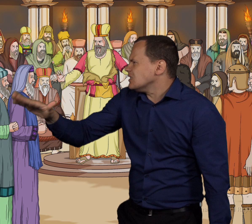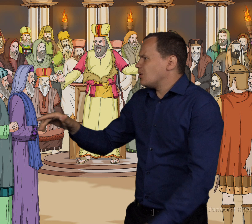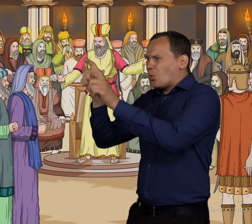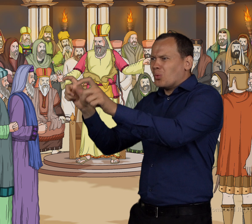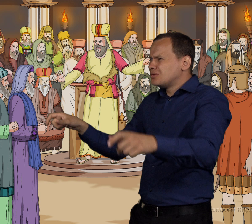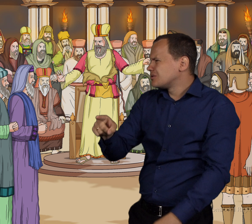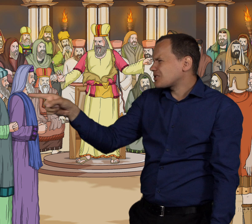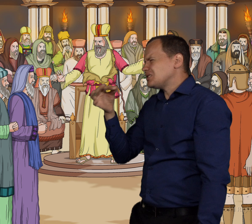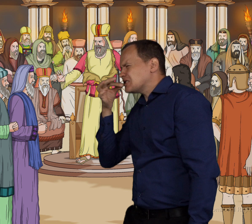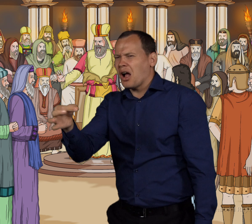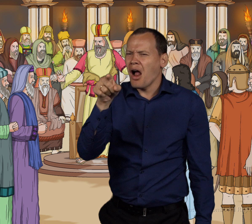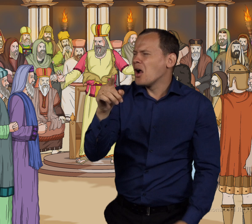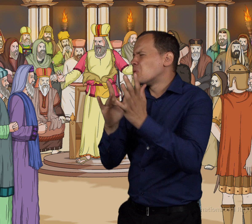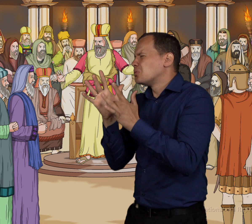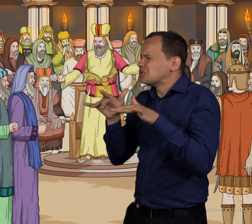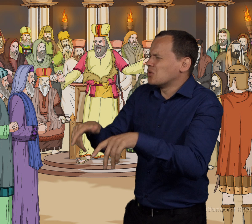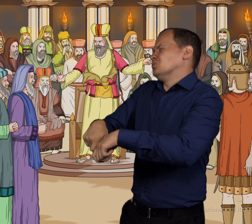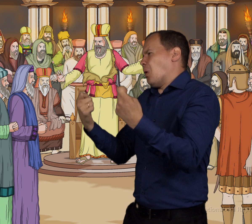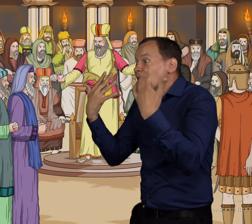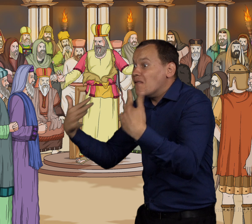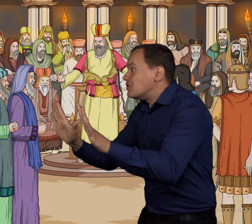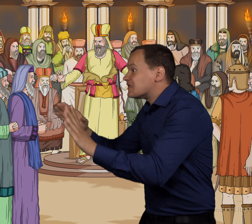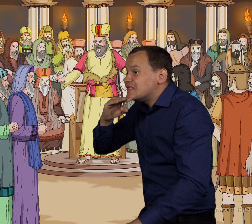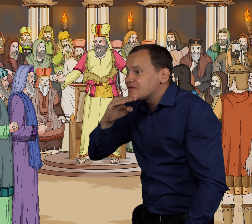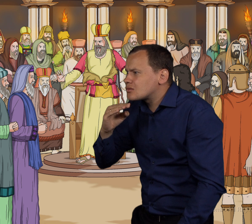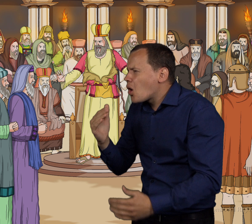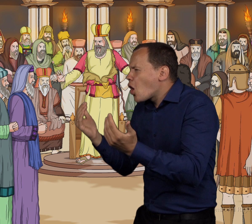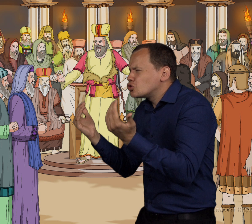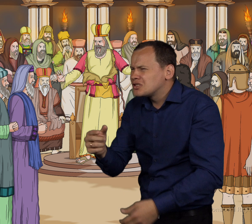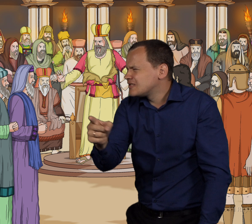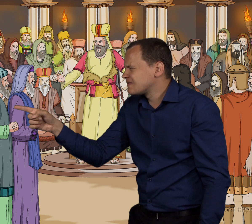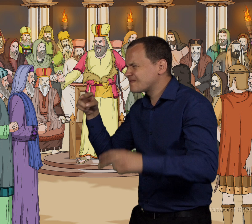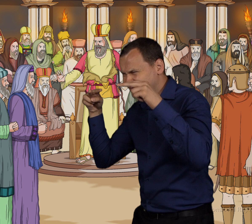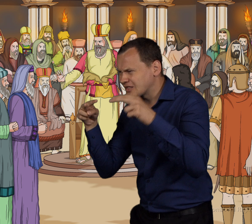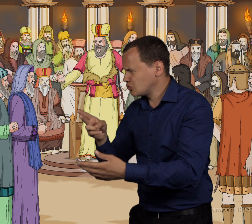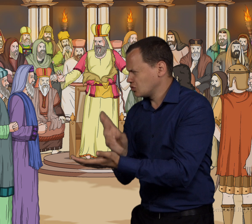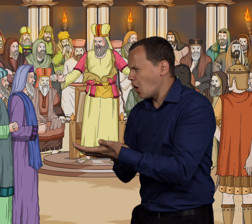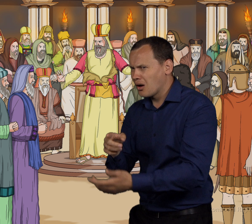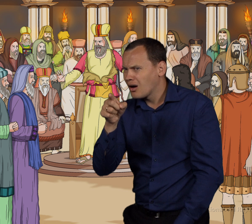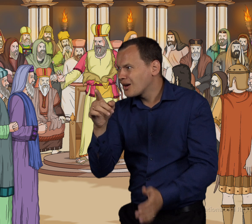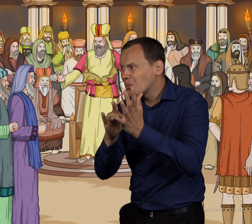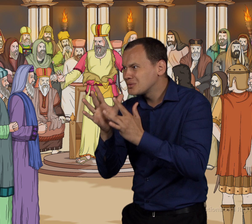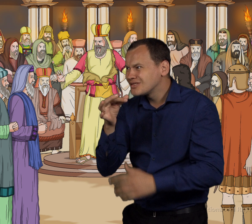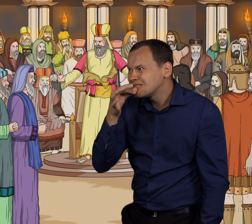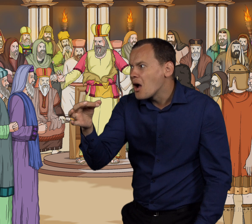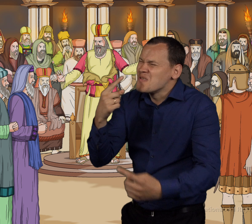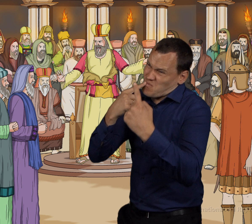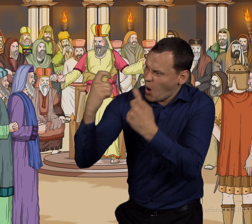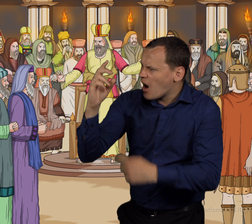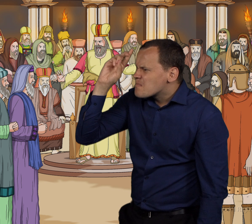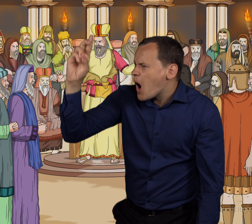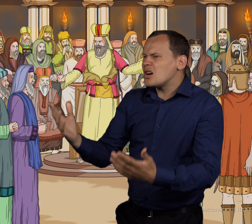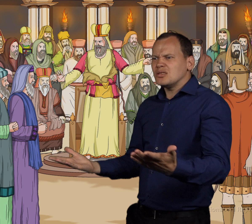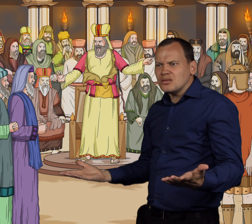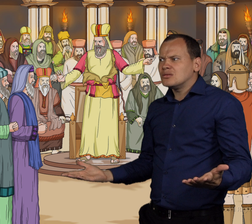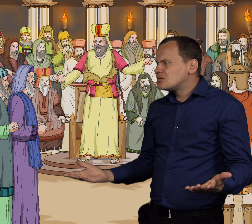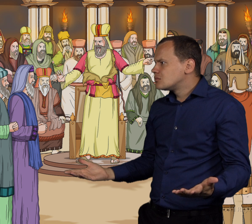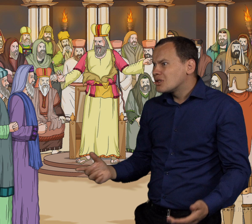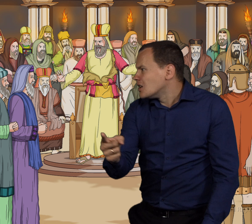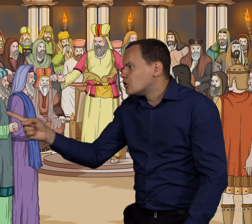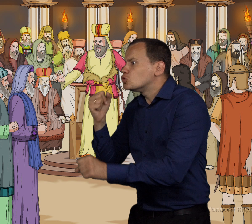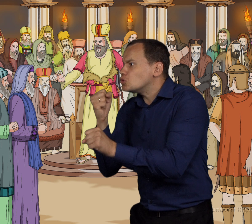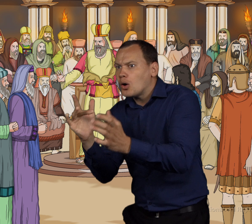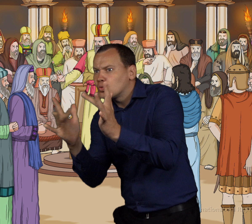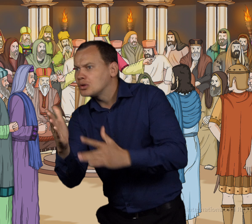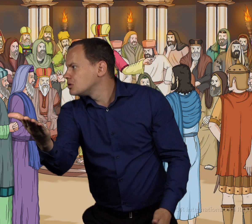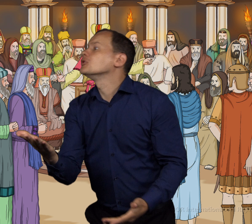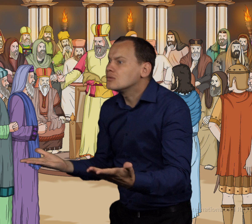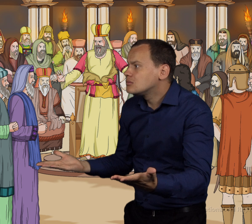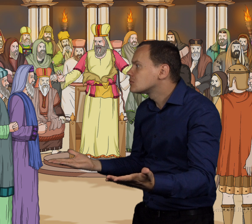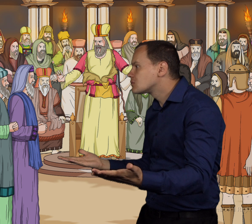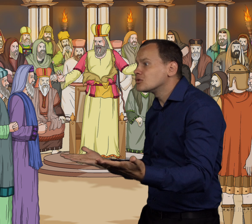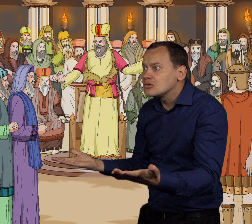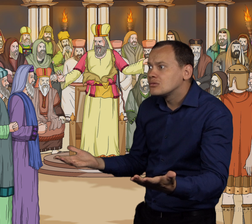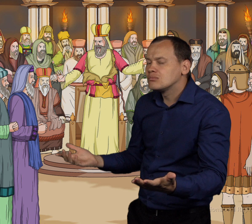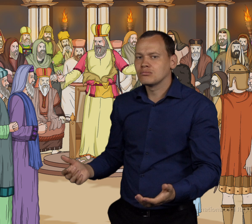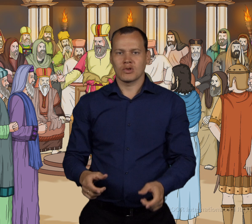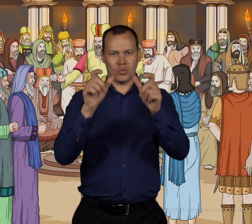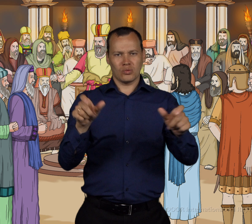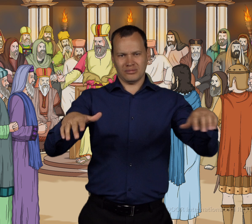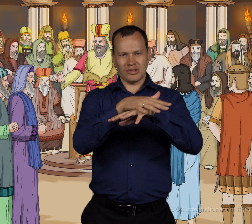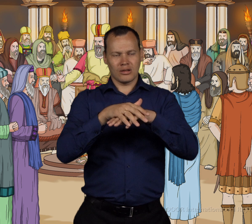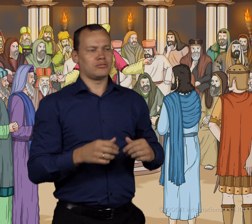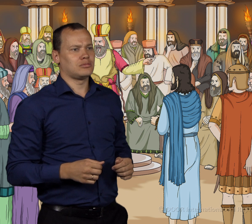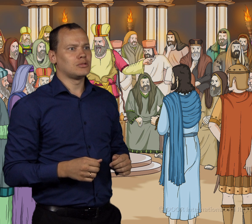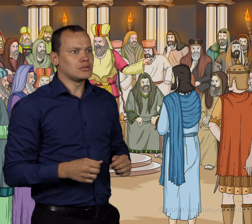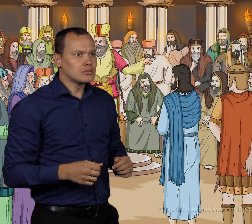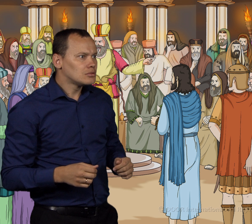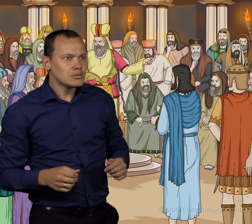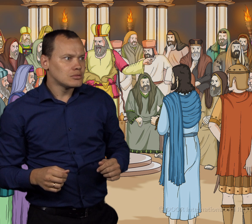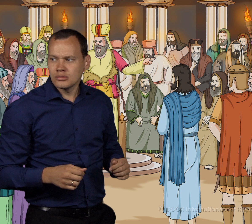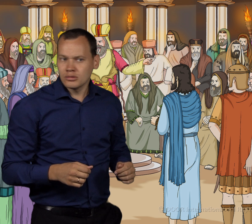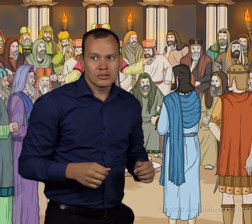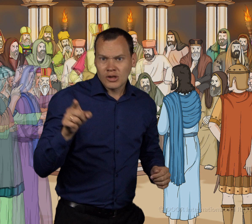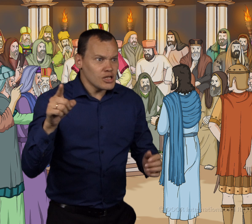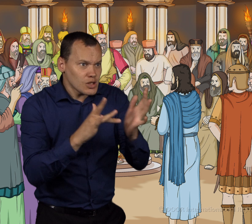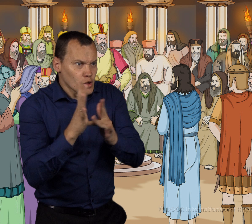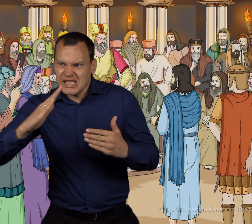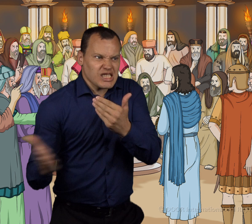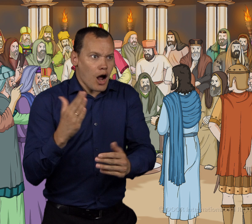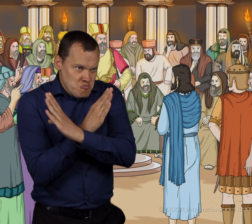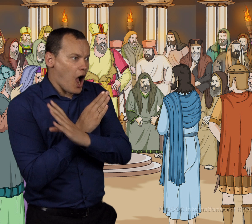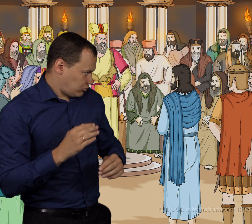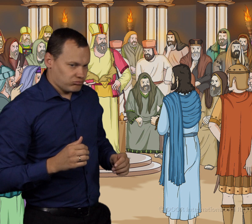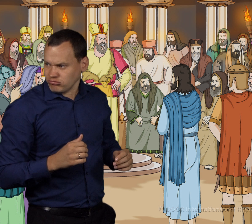Why do we need any more witnesses? Look, now you have heard the blasphemy. What do you think?”